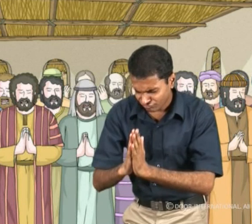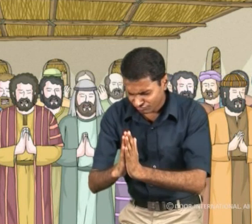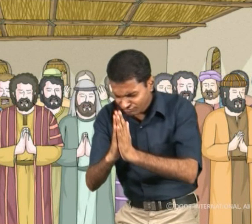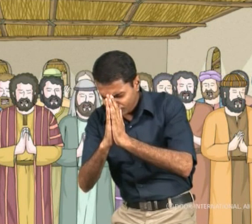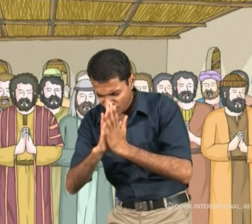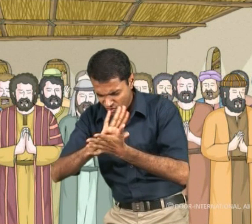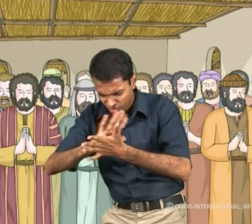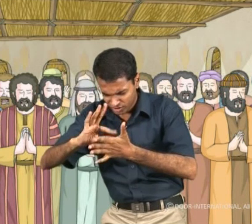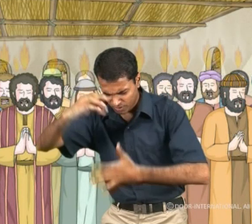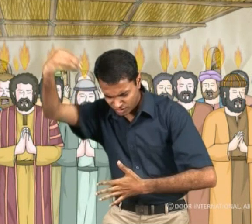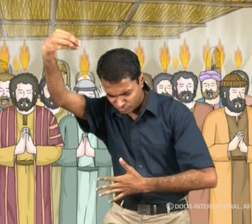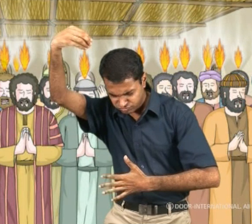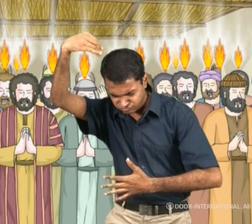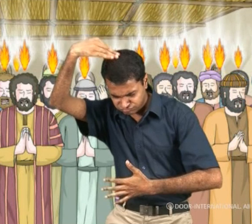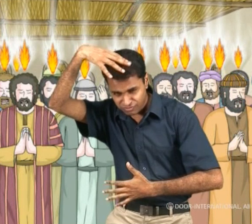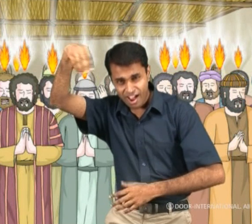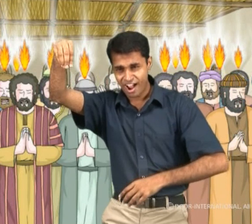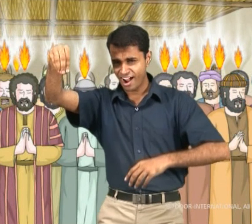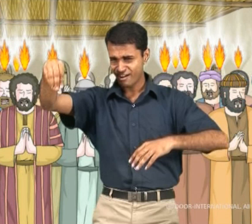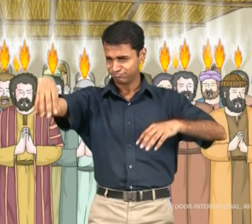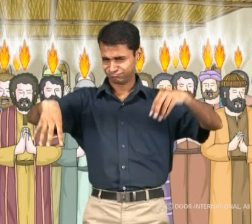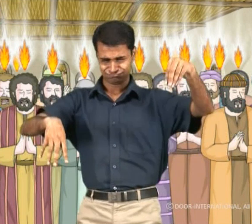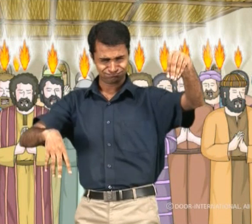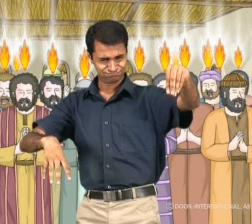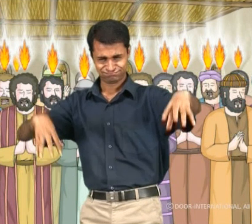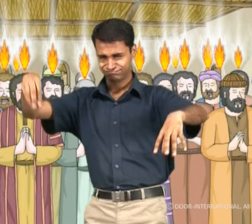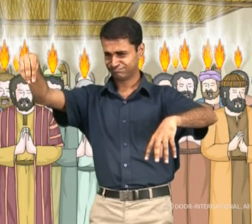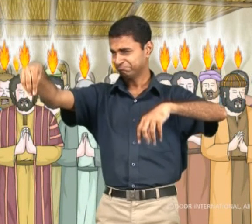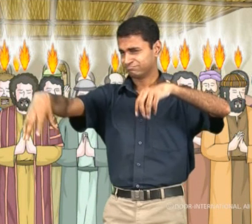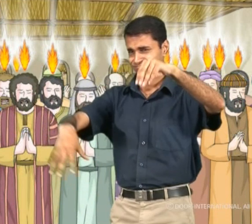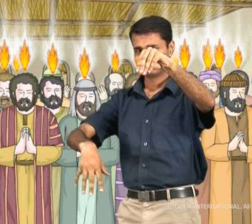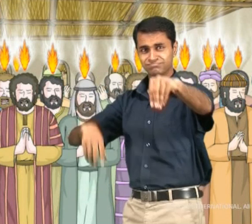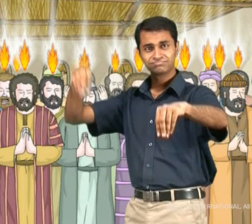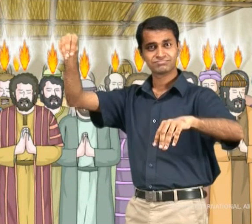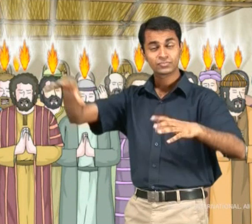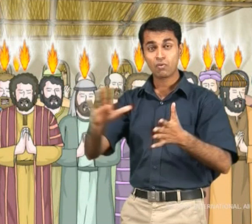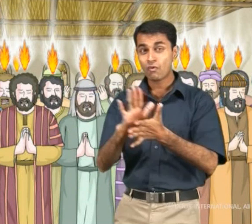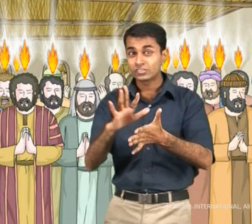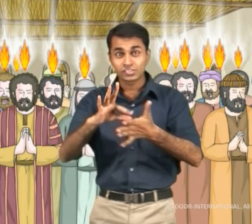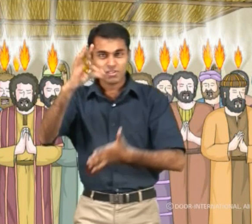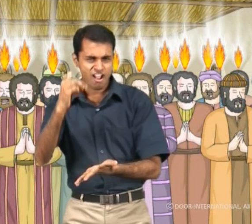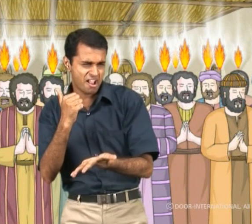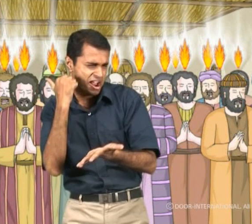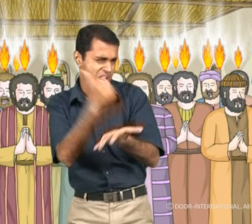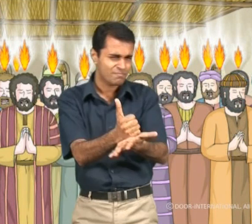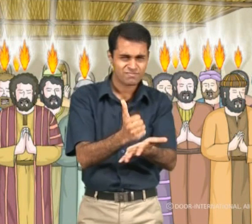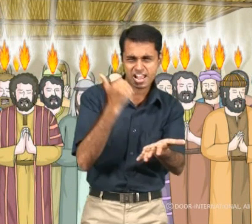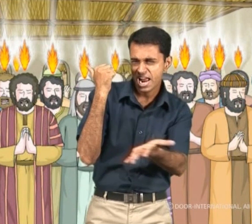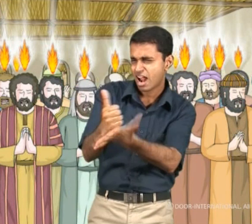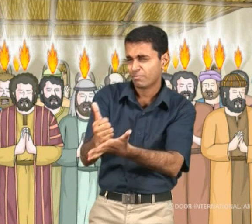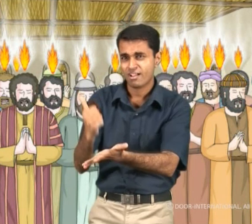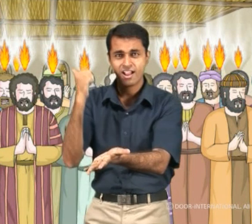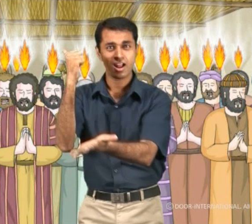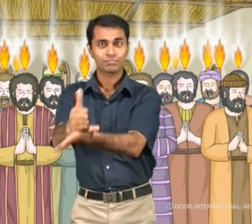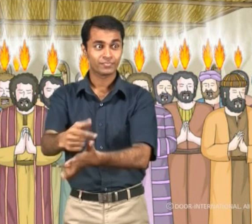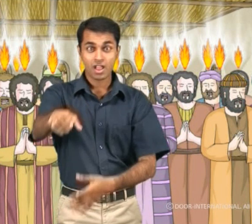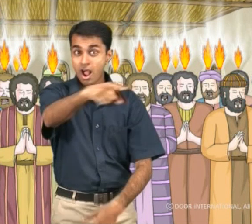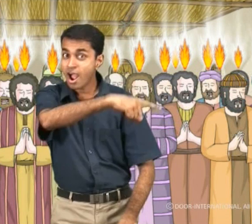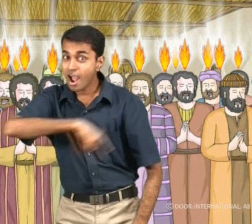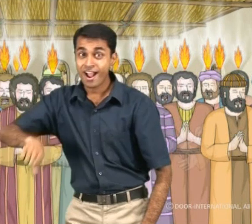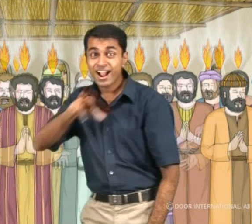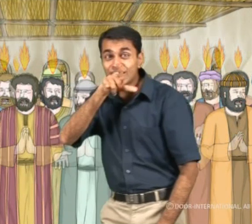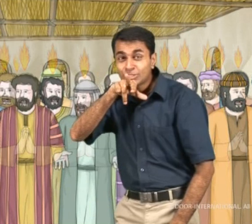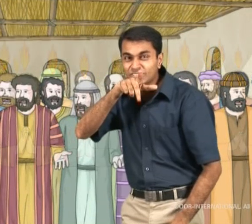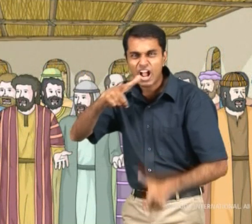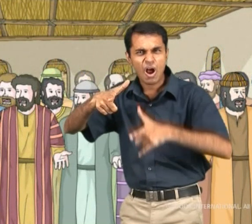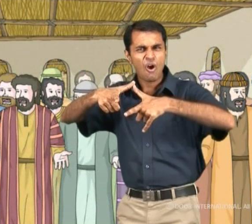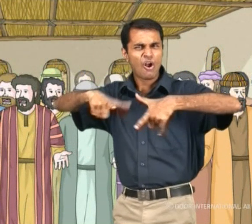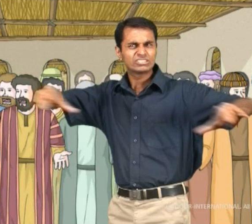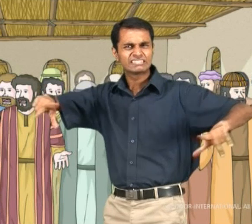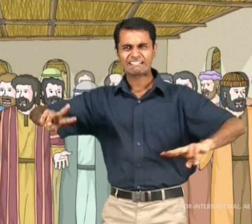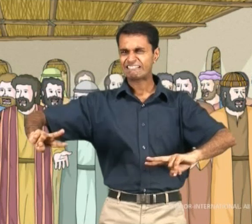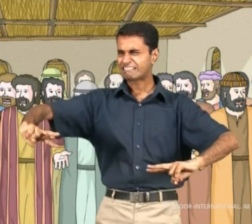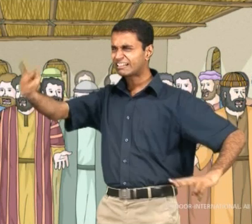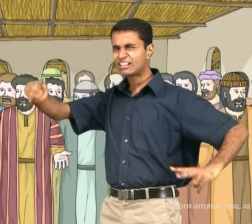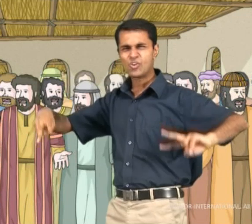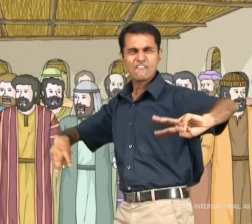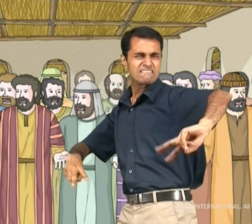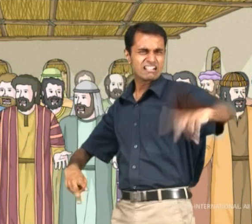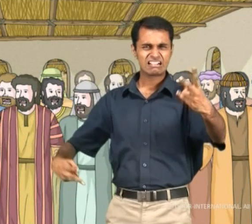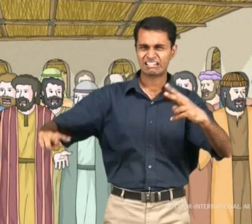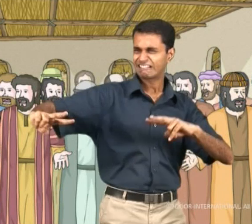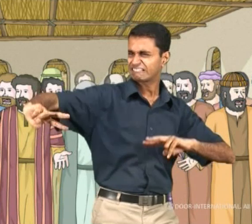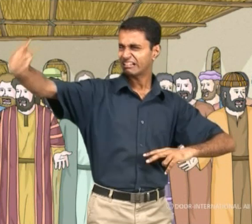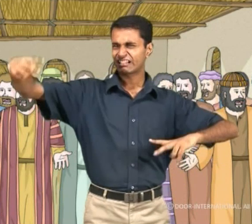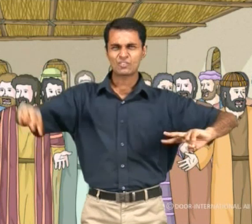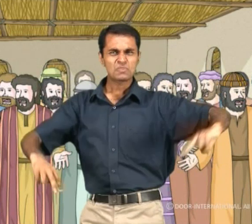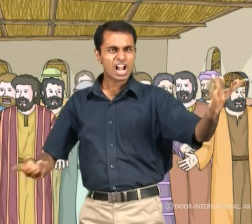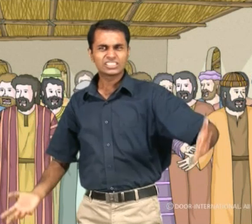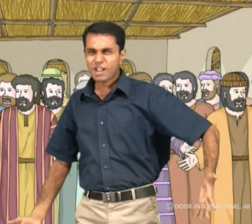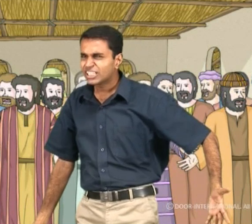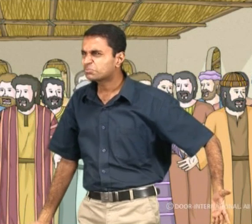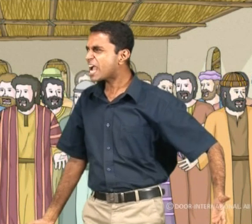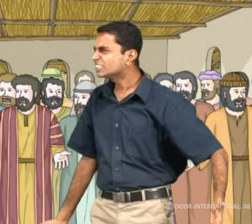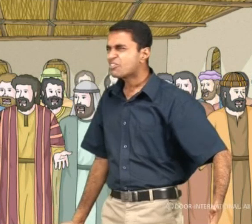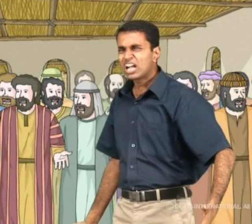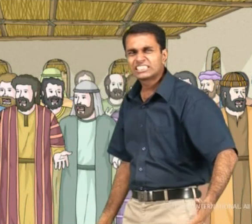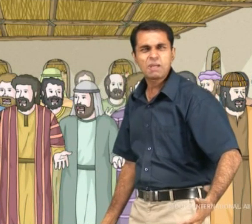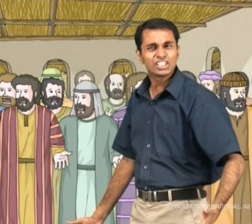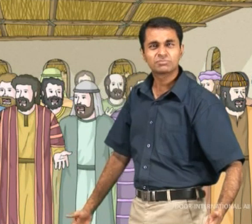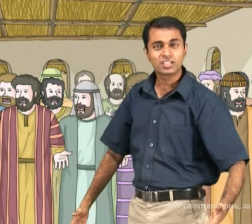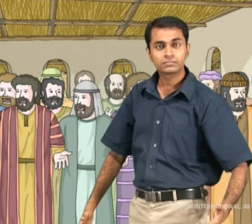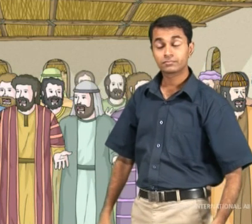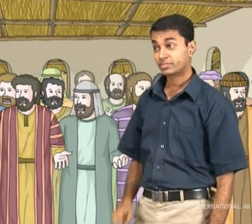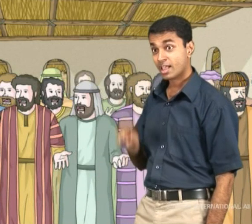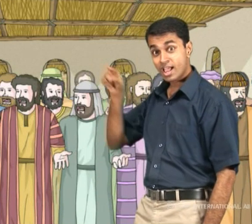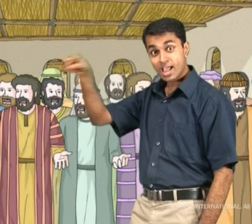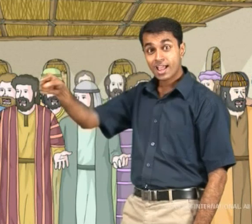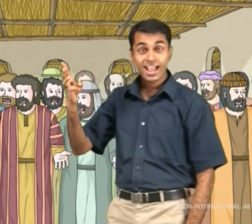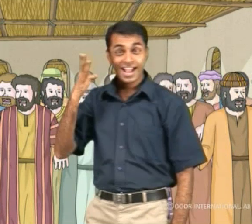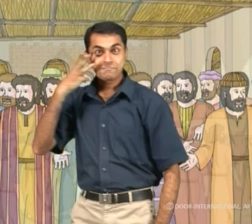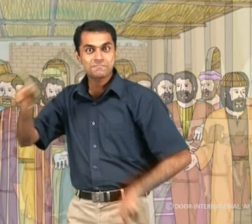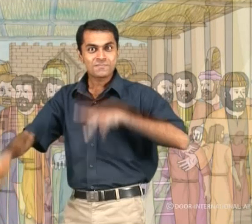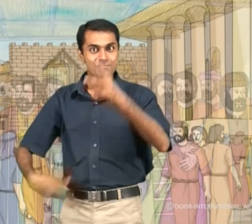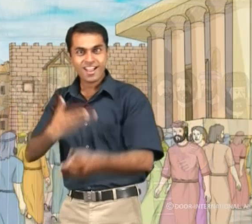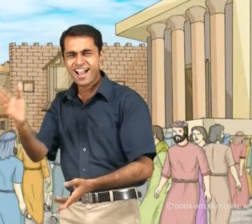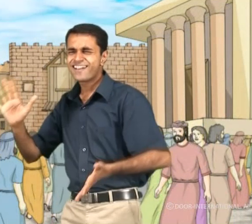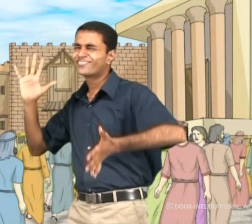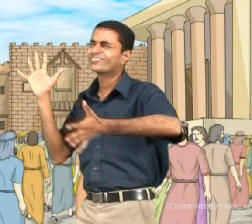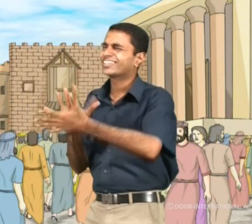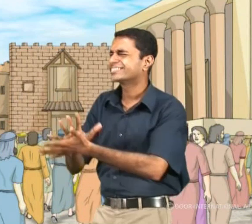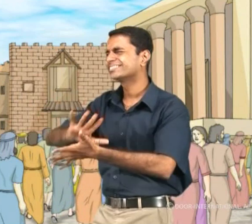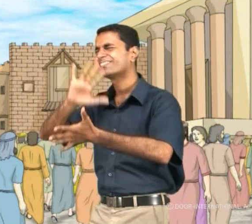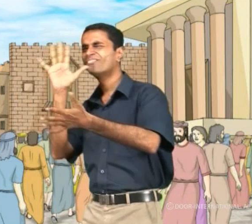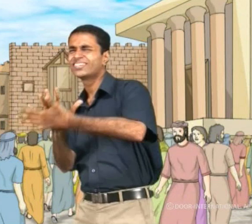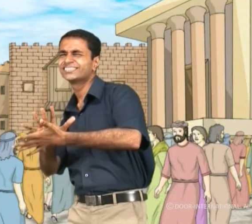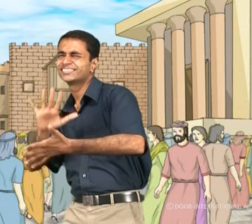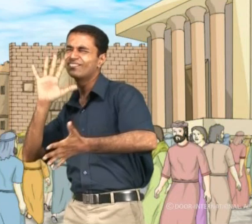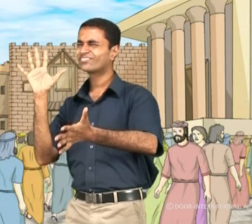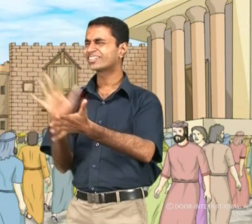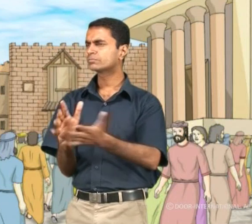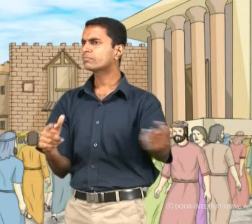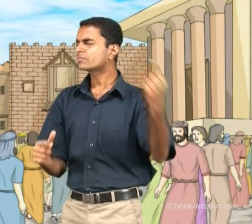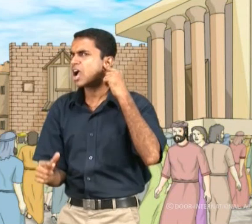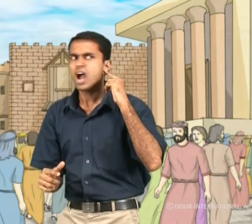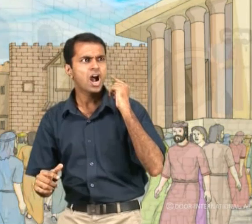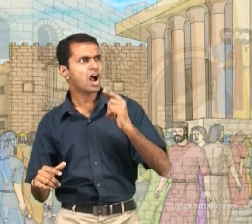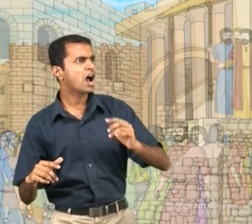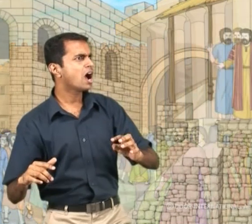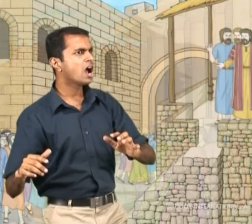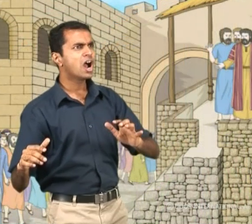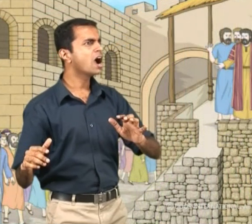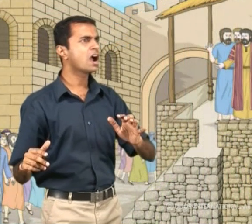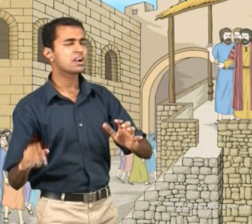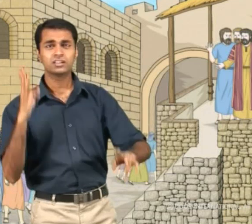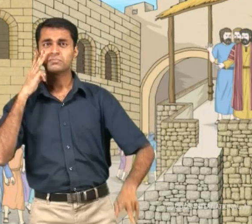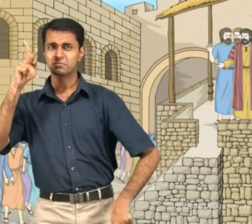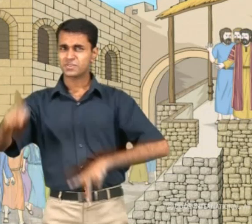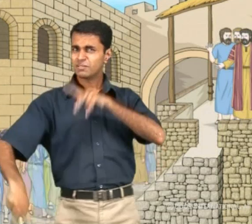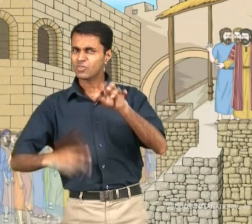They saw tongues like flames of fire that separated and came to rest on each of them. And they were all filled with the Holy Spirit and began to speak in other tongues as the Spirit enabled them. Now there were dwelling in Jerusalem God-fearing Jews from every nation under heaven.